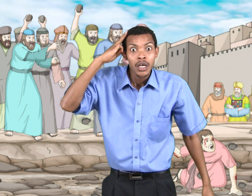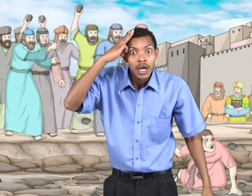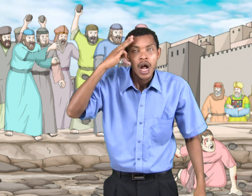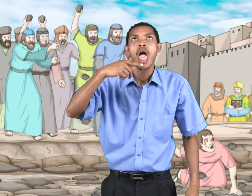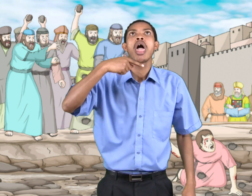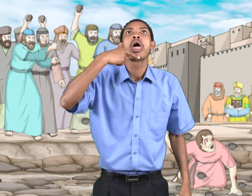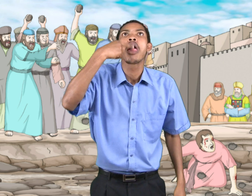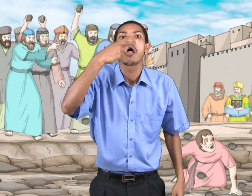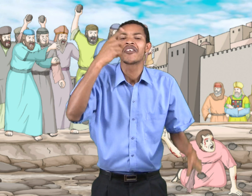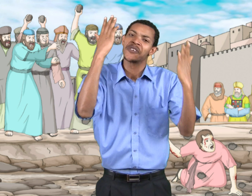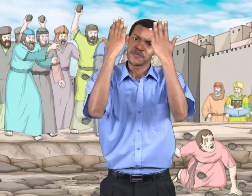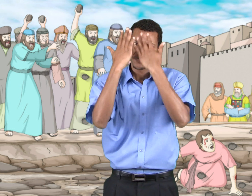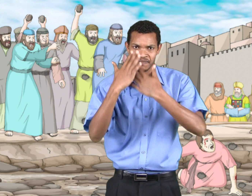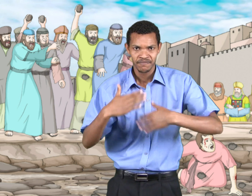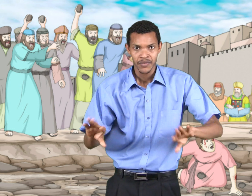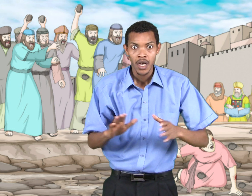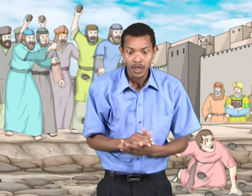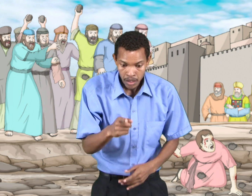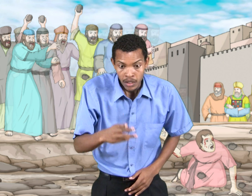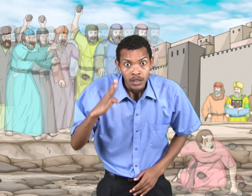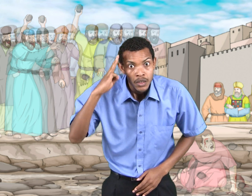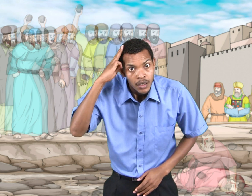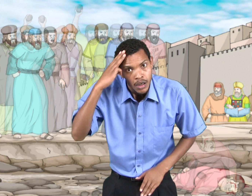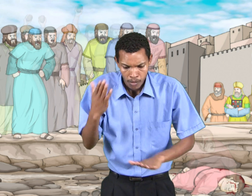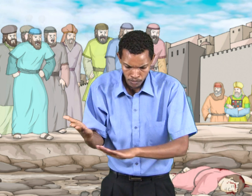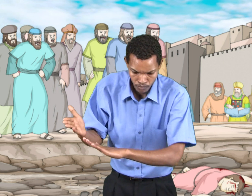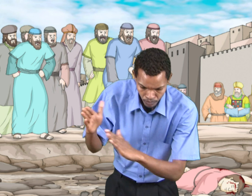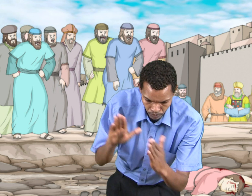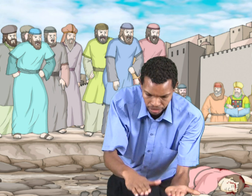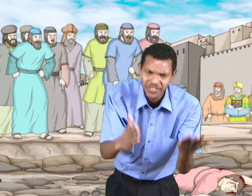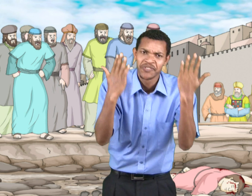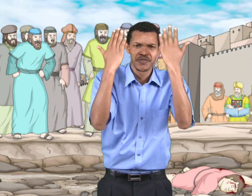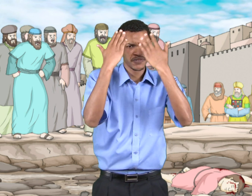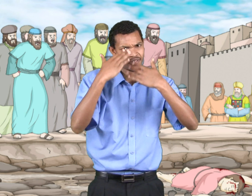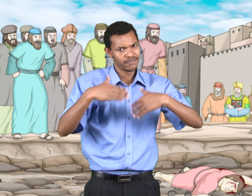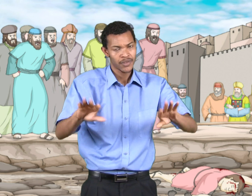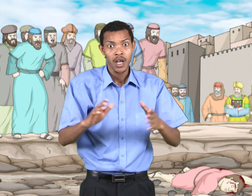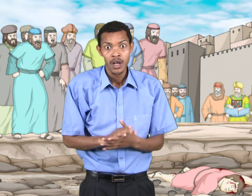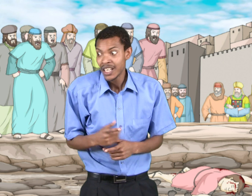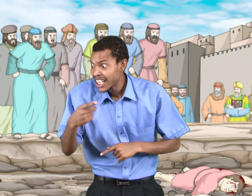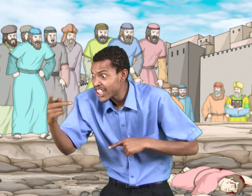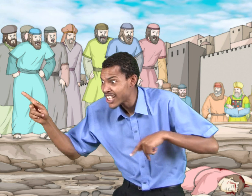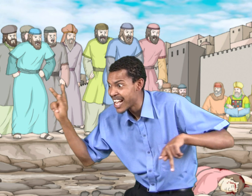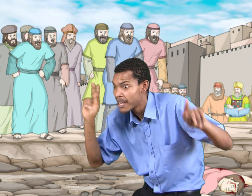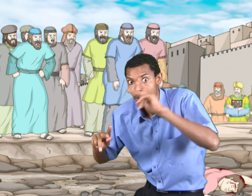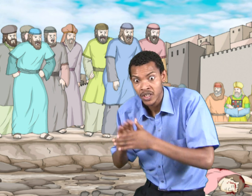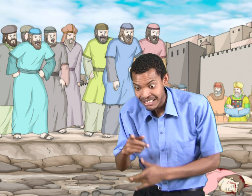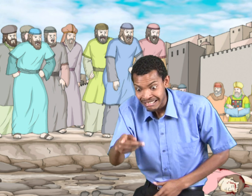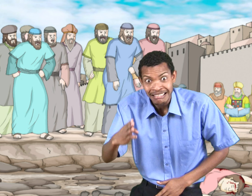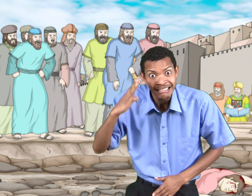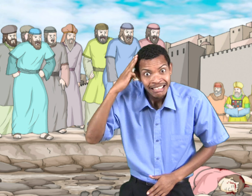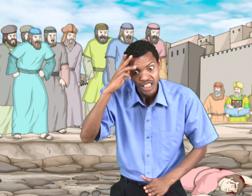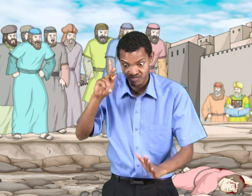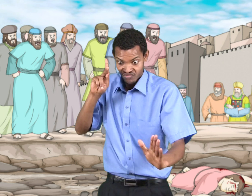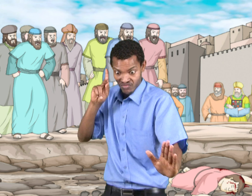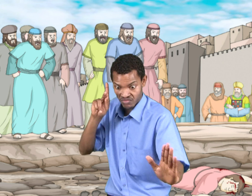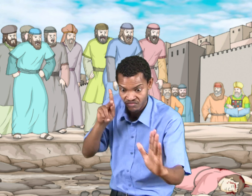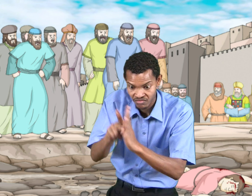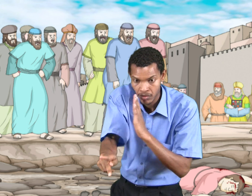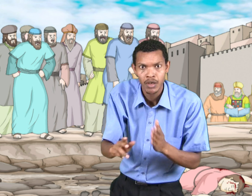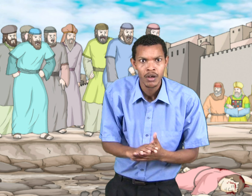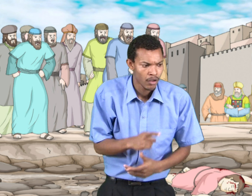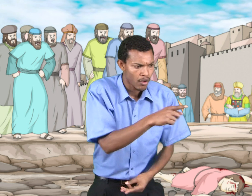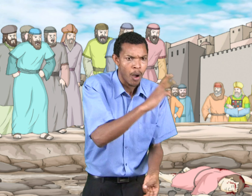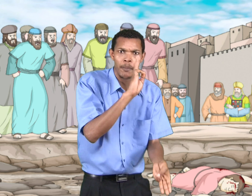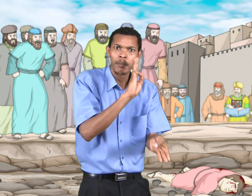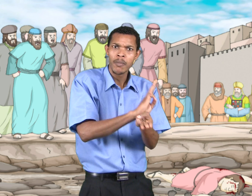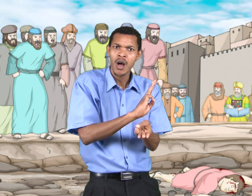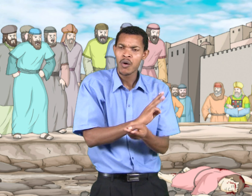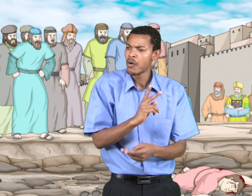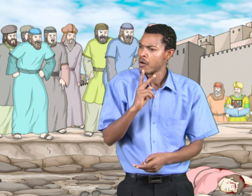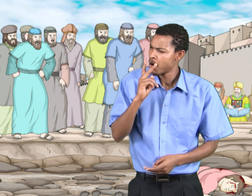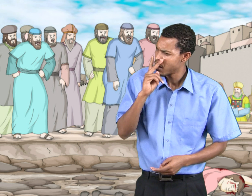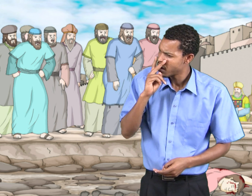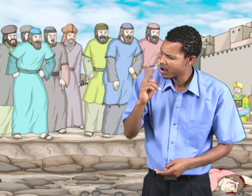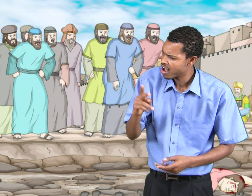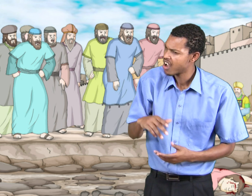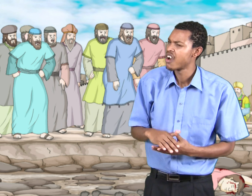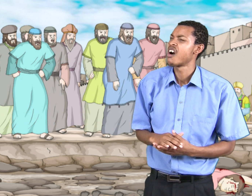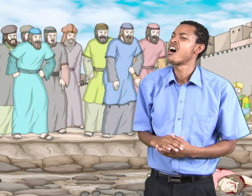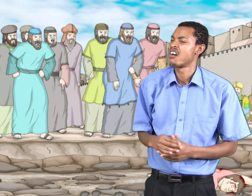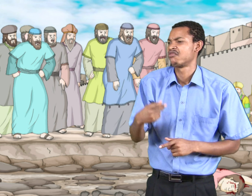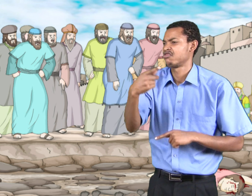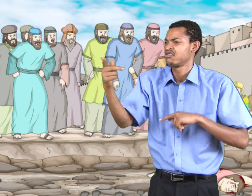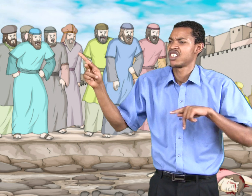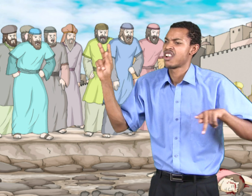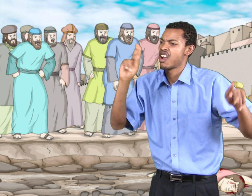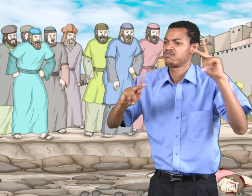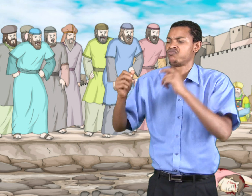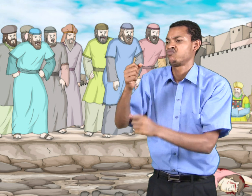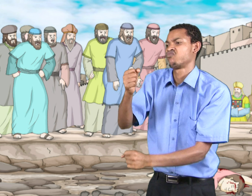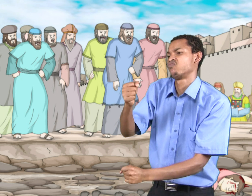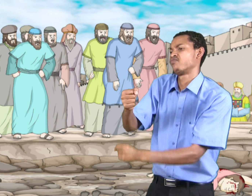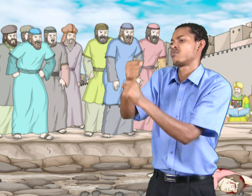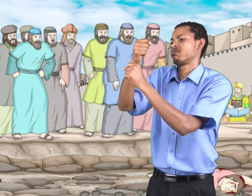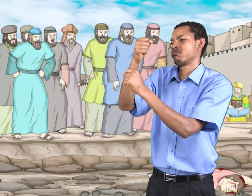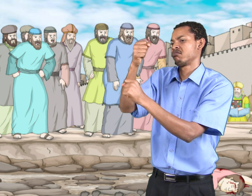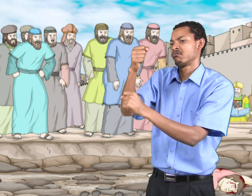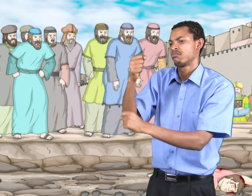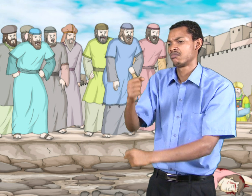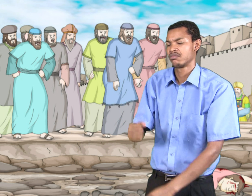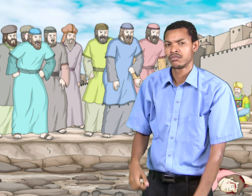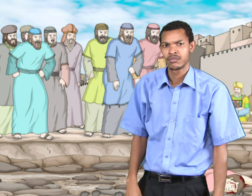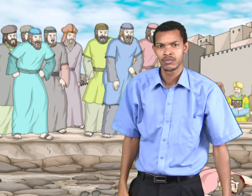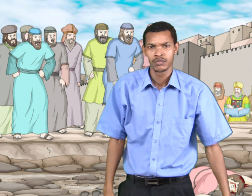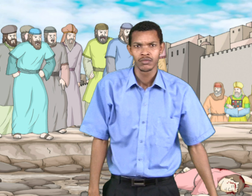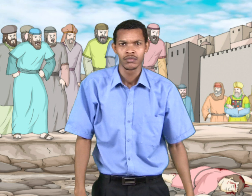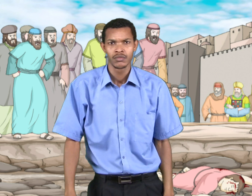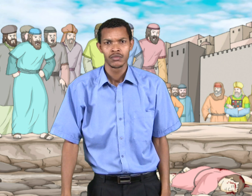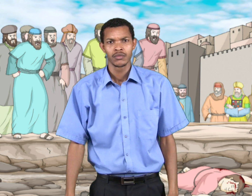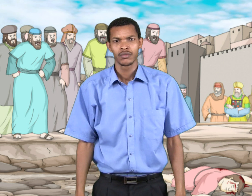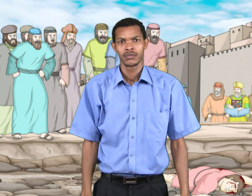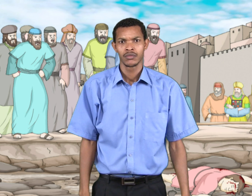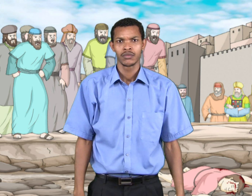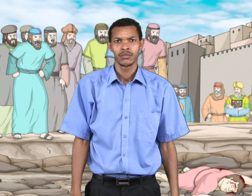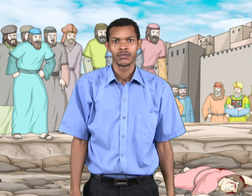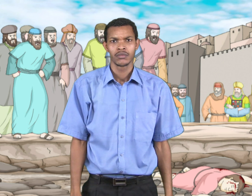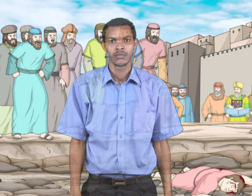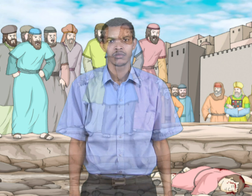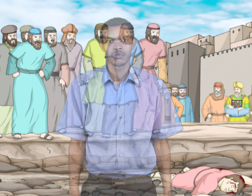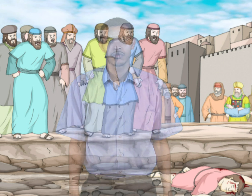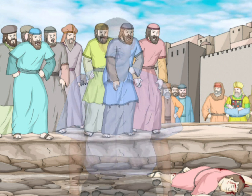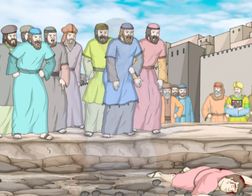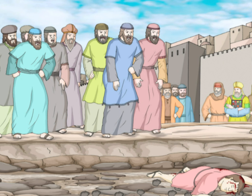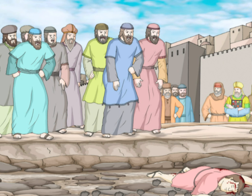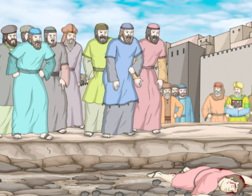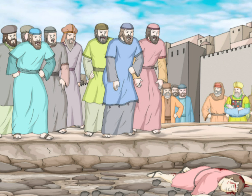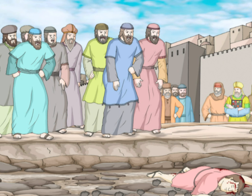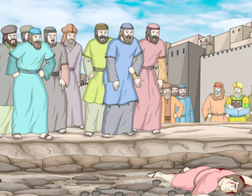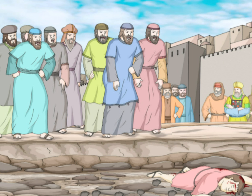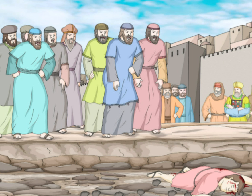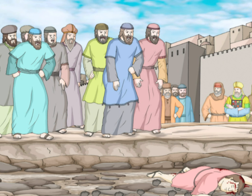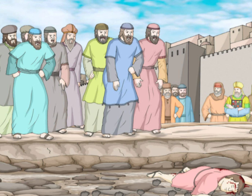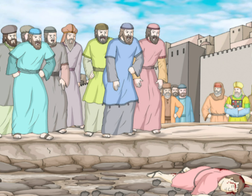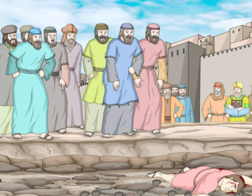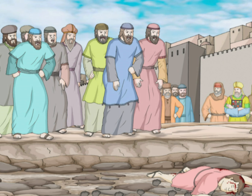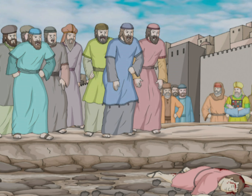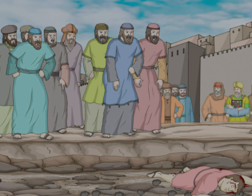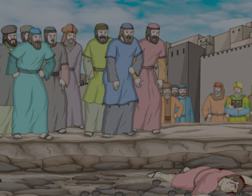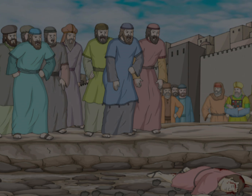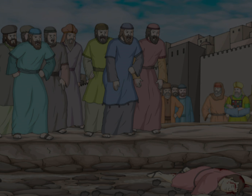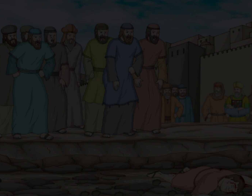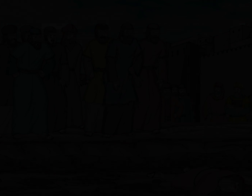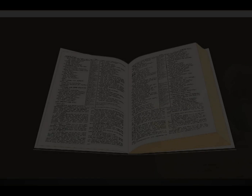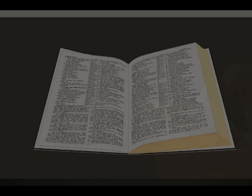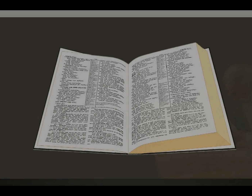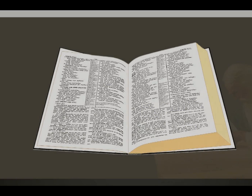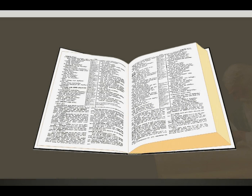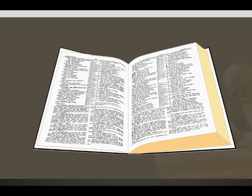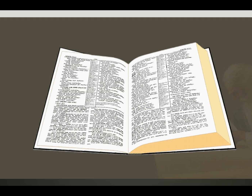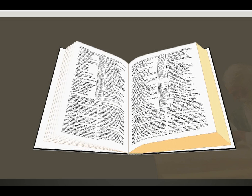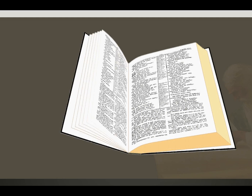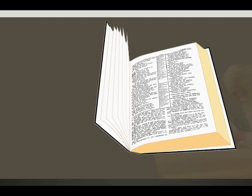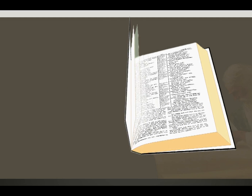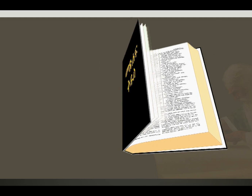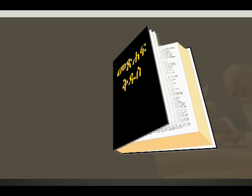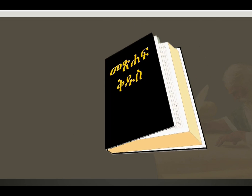And when he had said this, he fell asleep. And Saul was there, giving approval to Stephen’s death. On that day a great persecution broke out against the church in Jerusalem, and all except the apostles were scattered throughout Judea and Samaria.